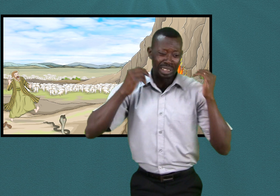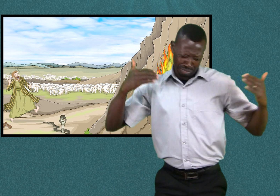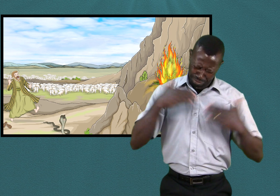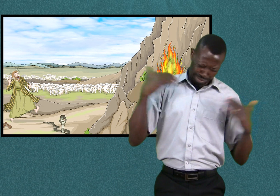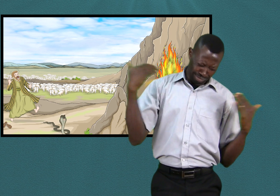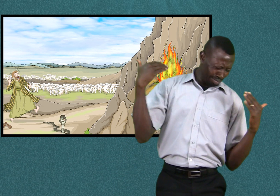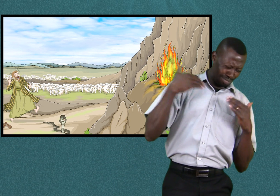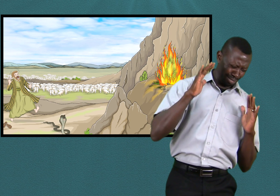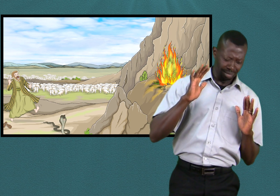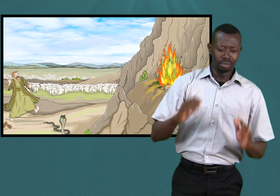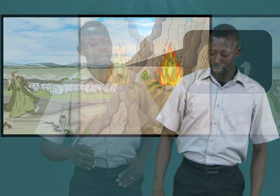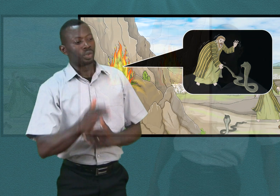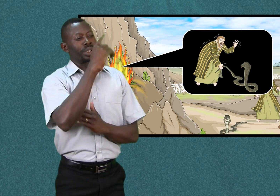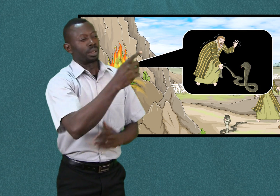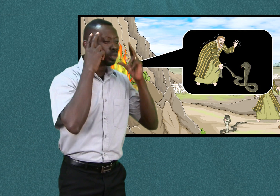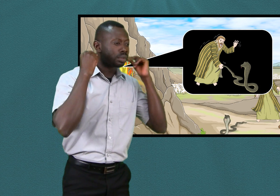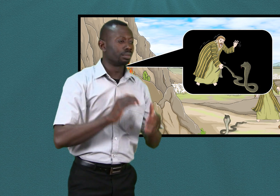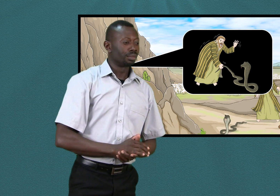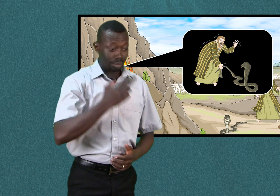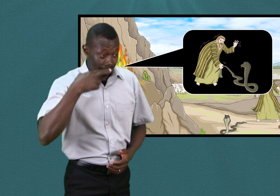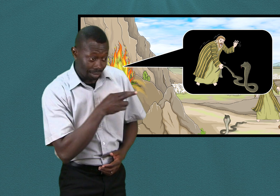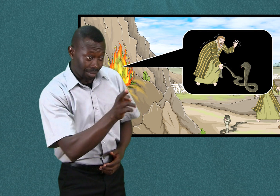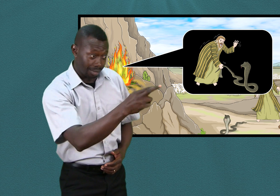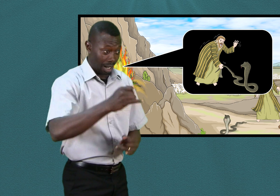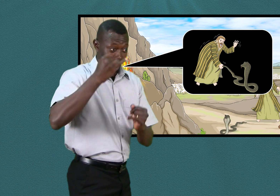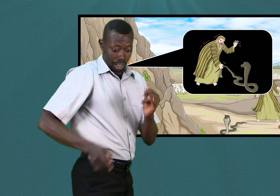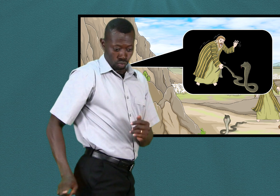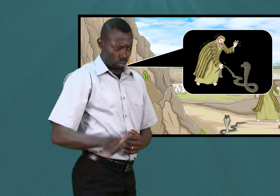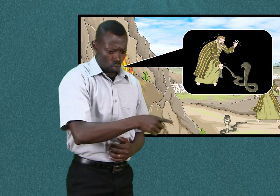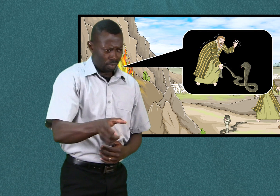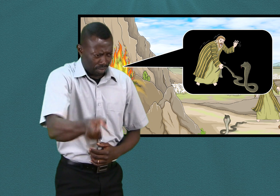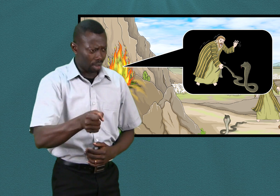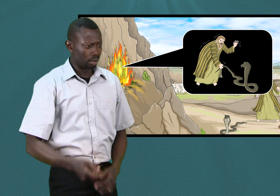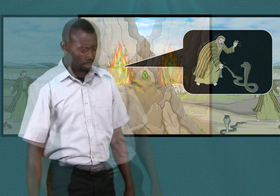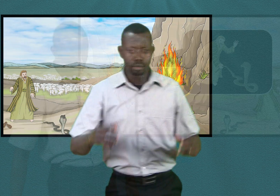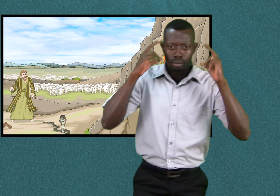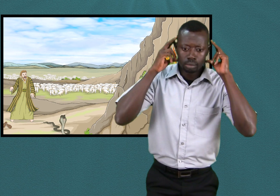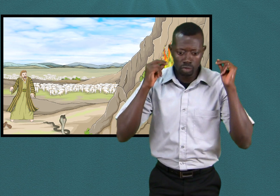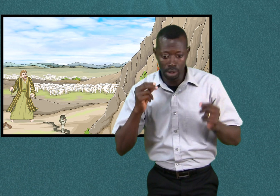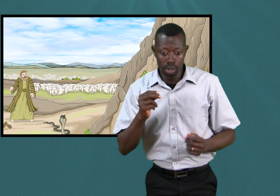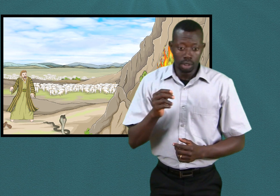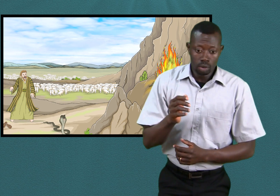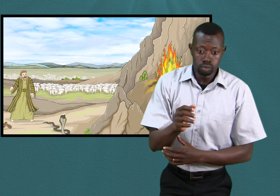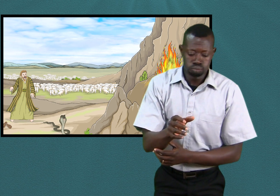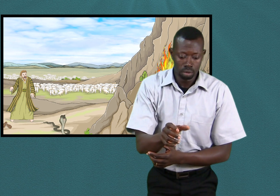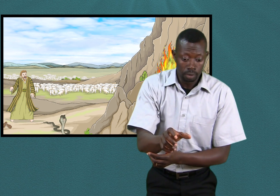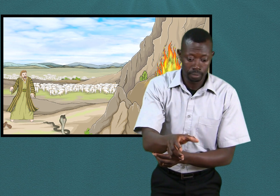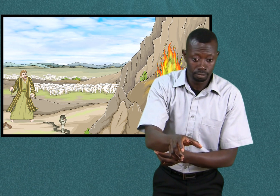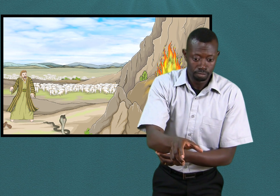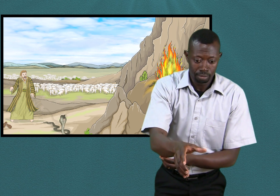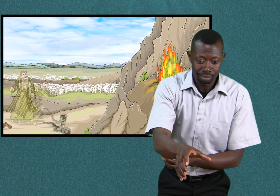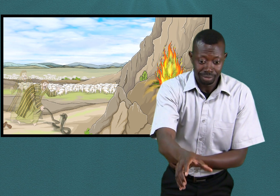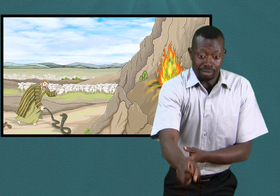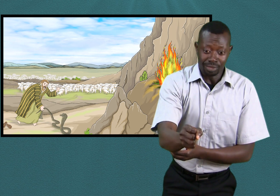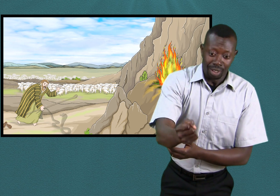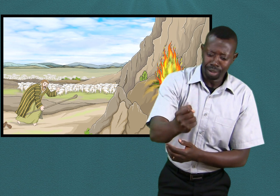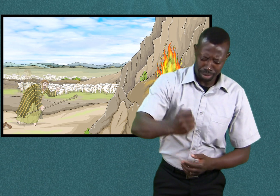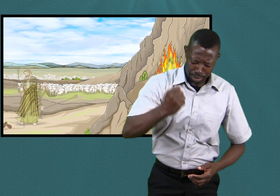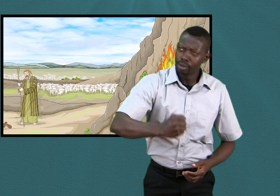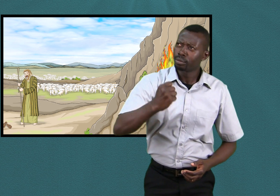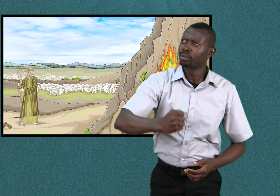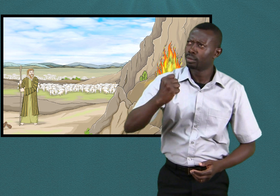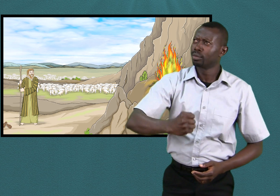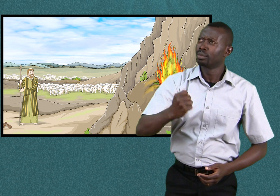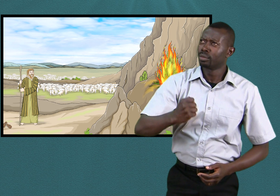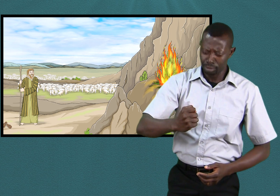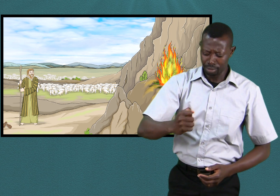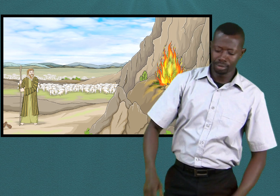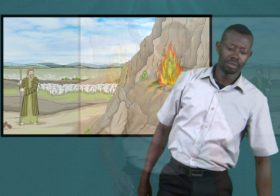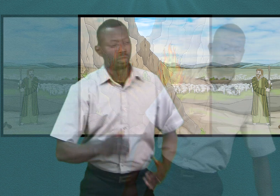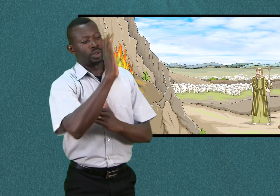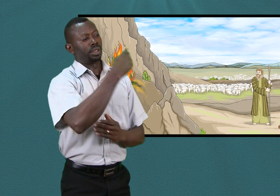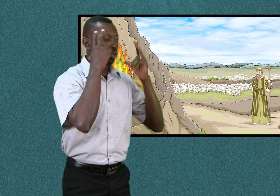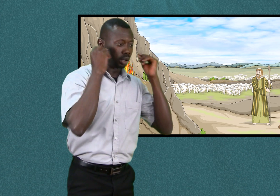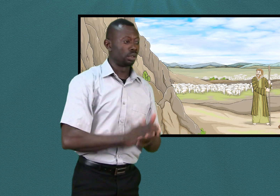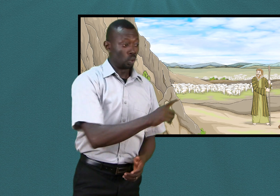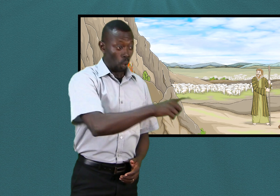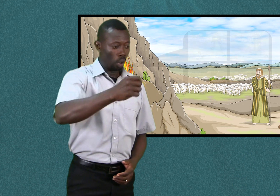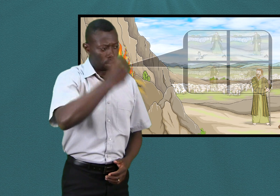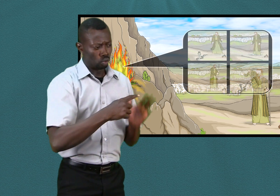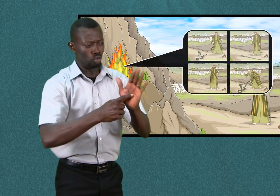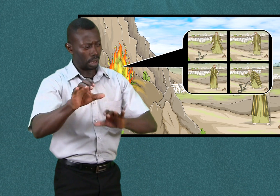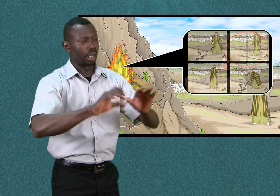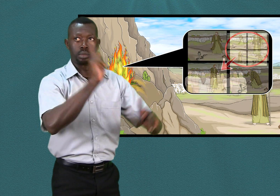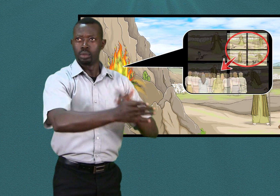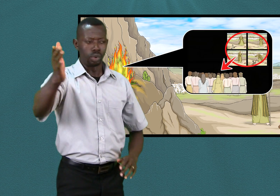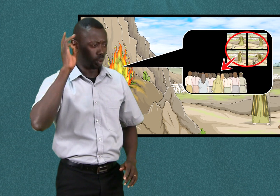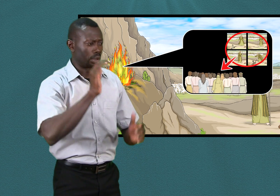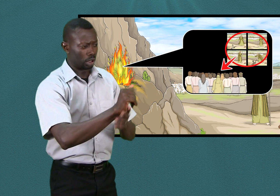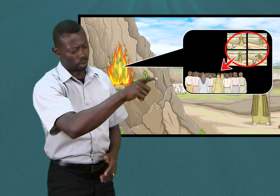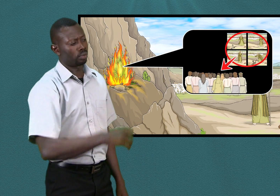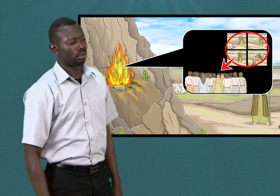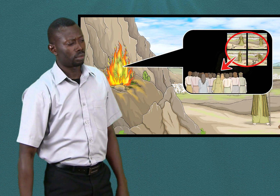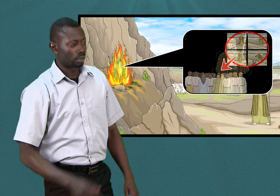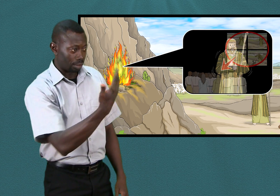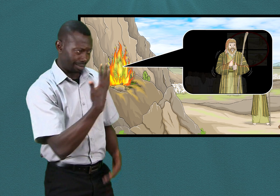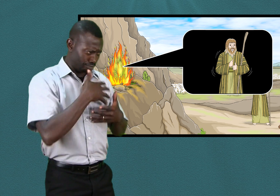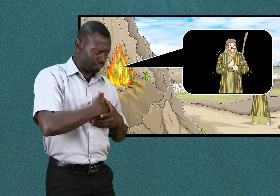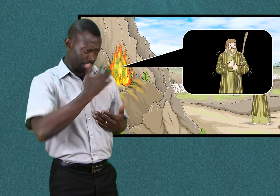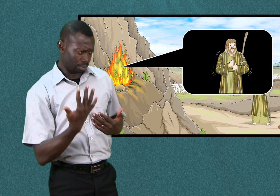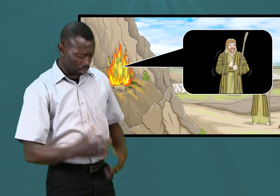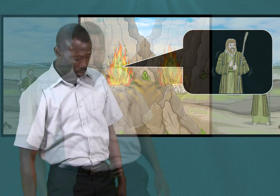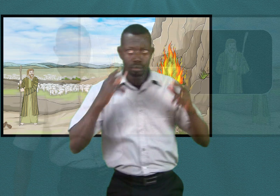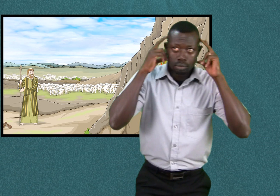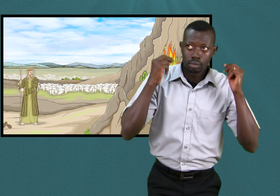“Stretch out your hand and grab it by the tail,” the LORD said to Moses, who reached out his hand and caught the snake, and it turned back into a staff in his hand. “This is so that they may believe that the LORD, the God of their fathers—the God of Abraham, the God of Isaac, and the God of Jacob—has appeared to you.”